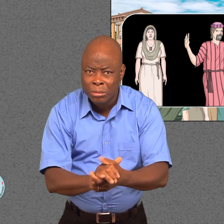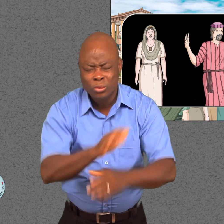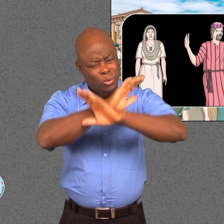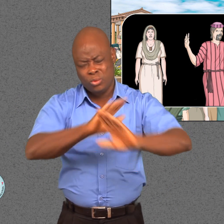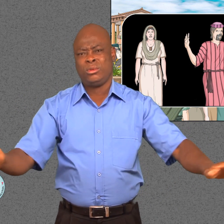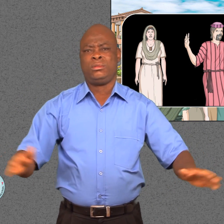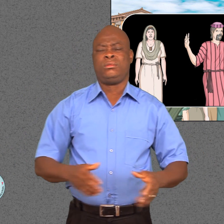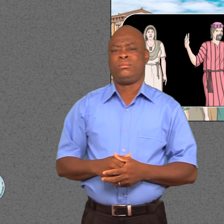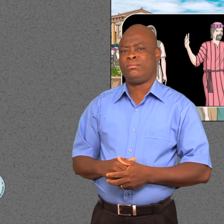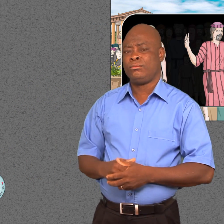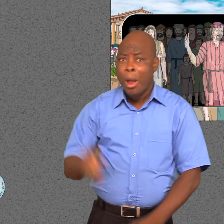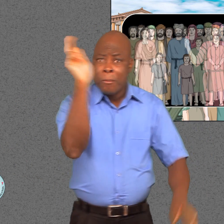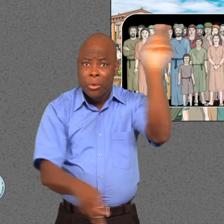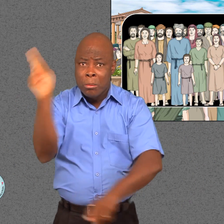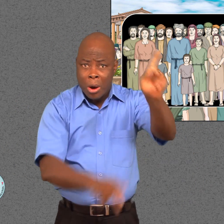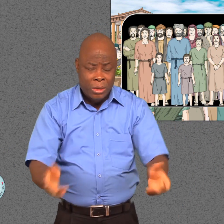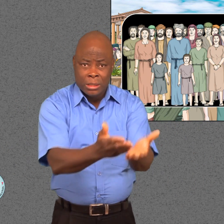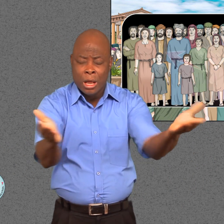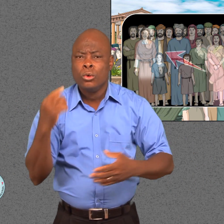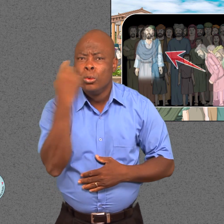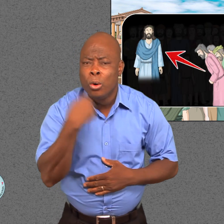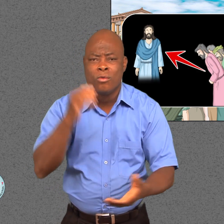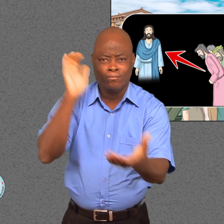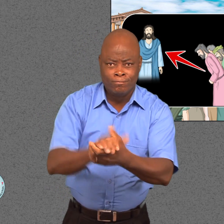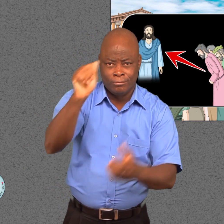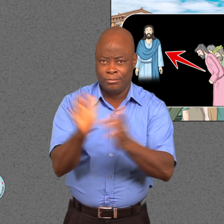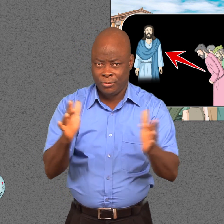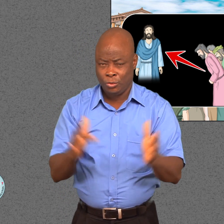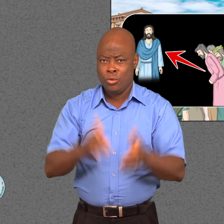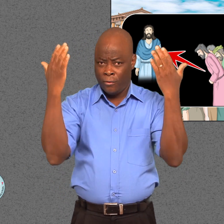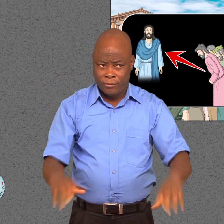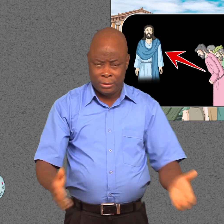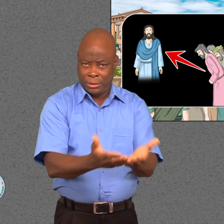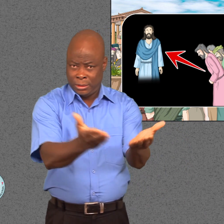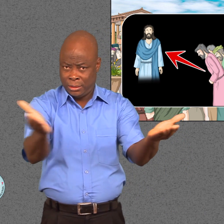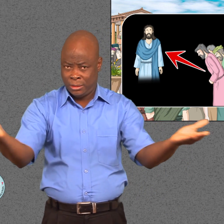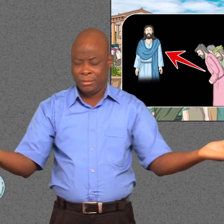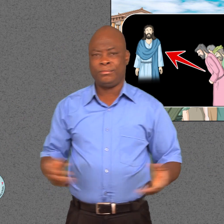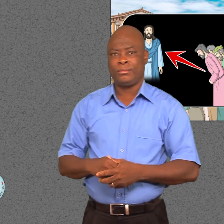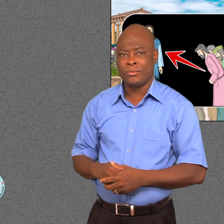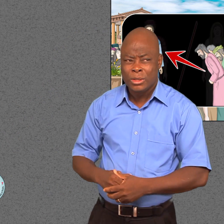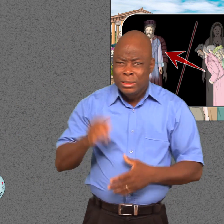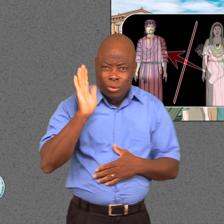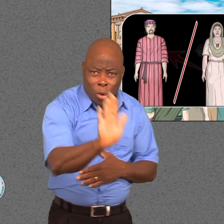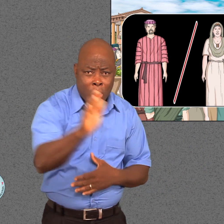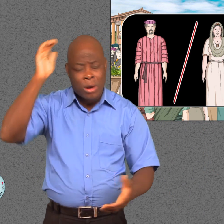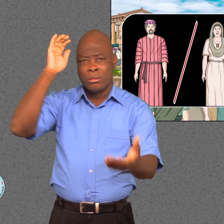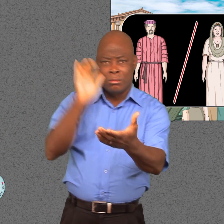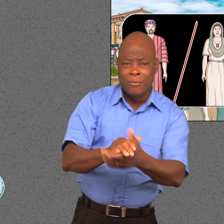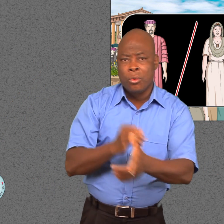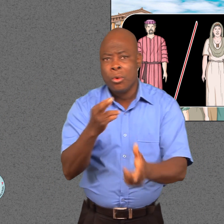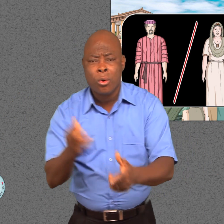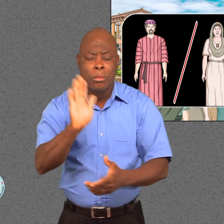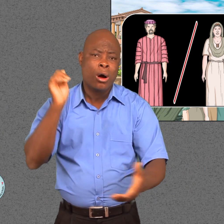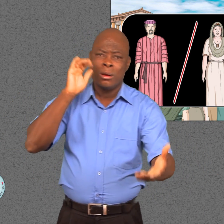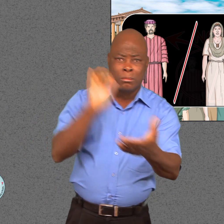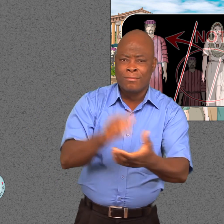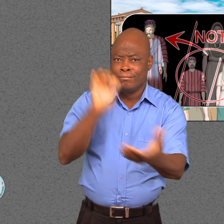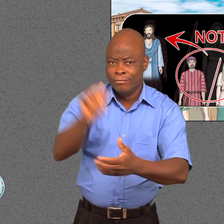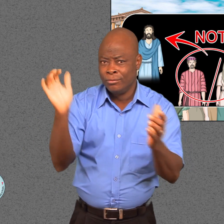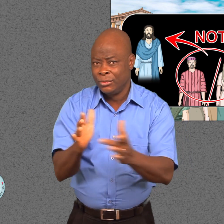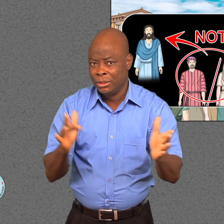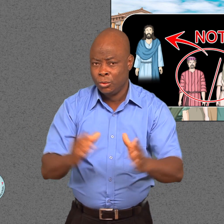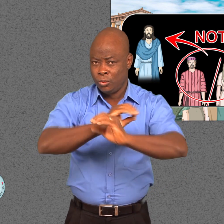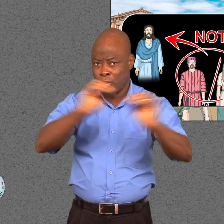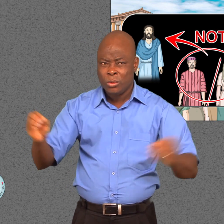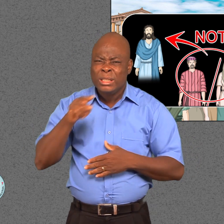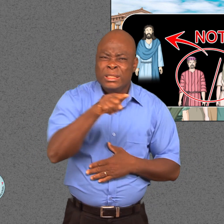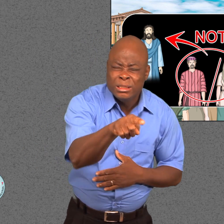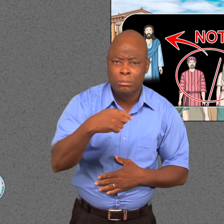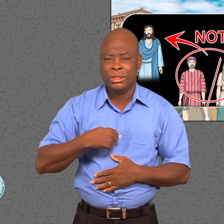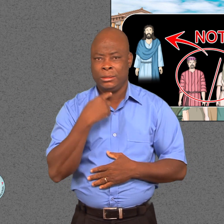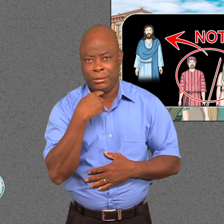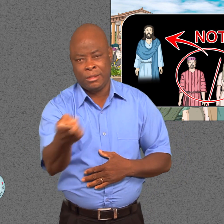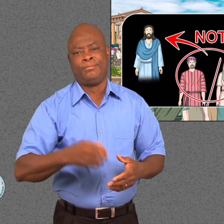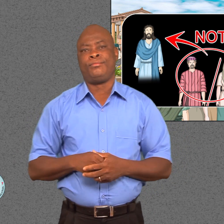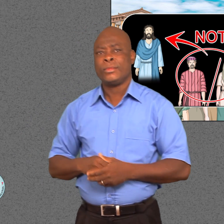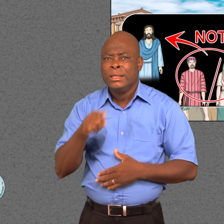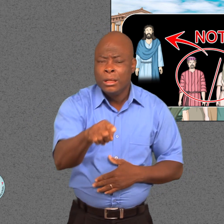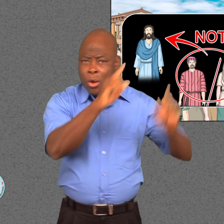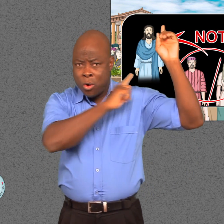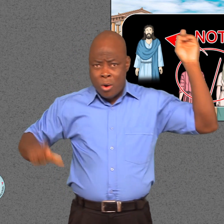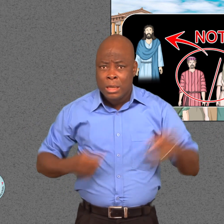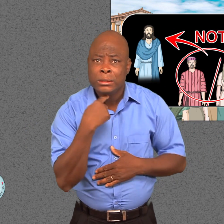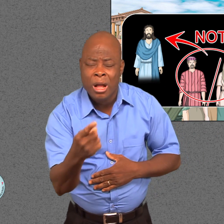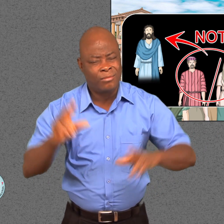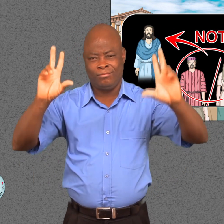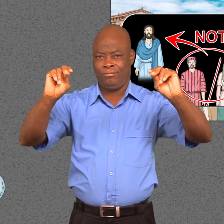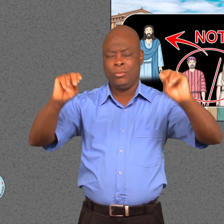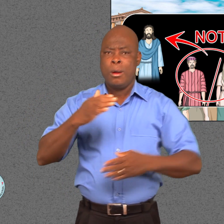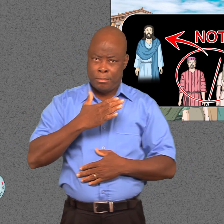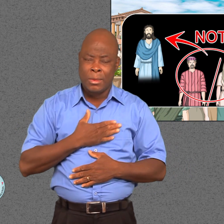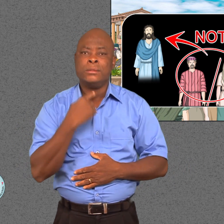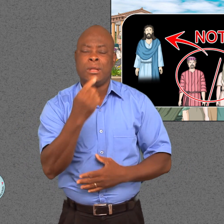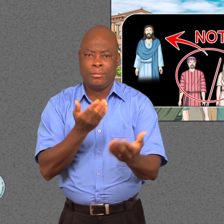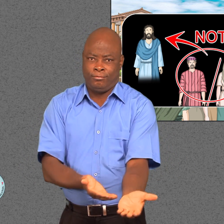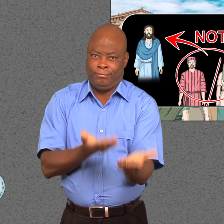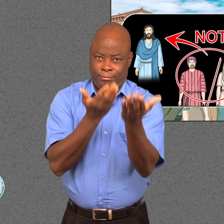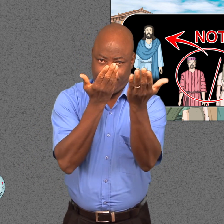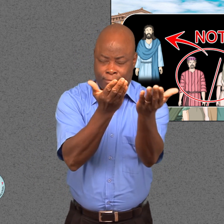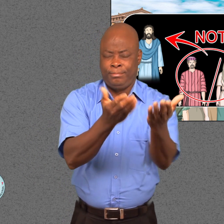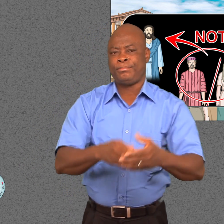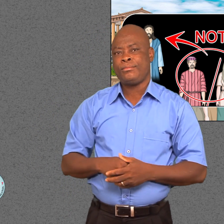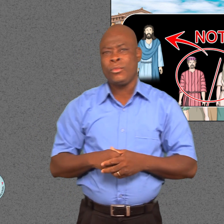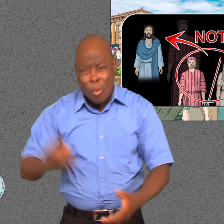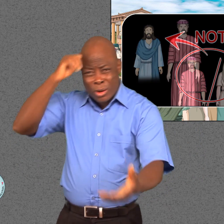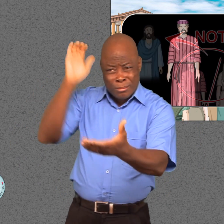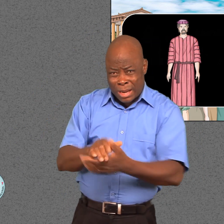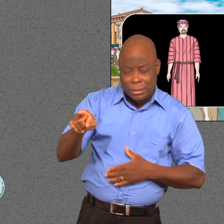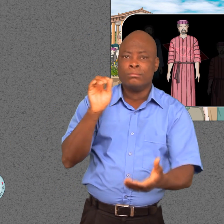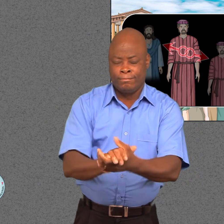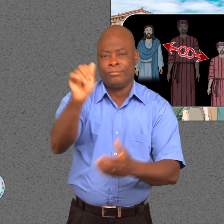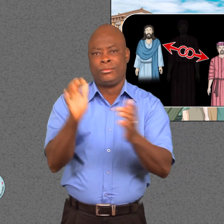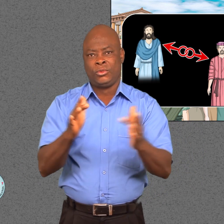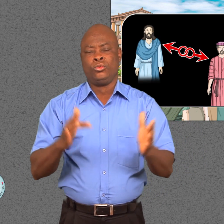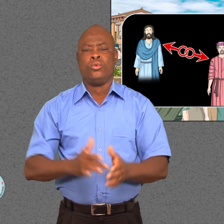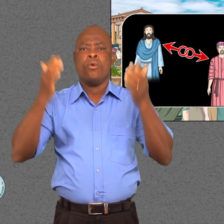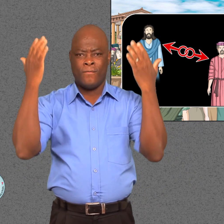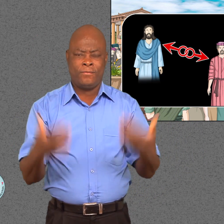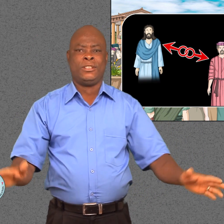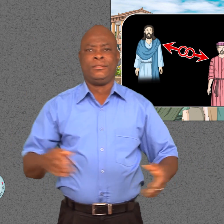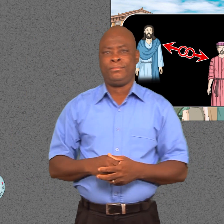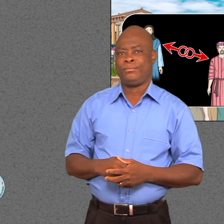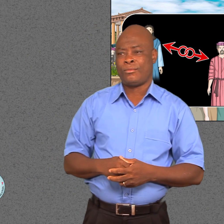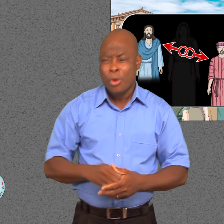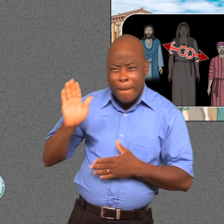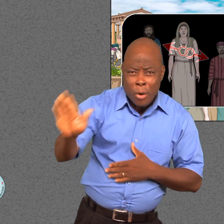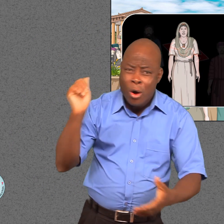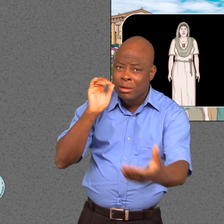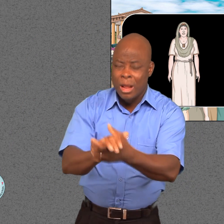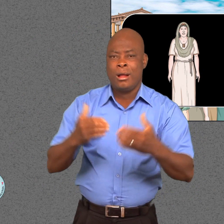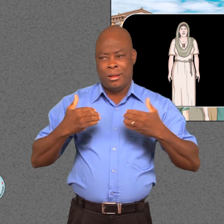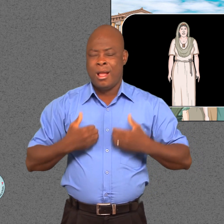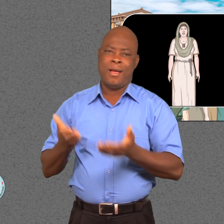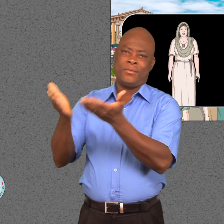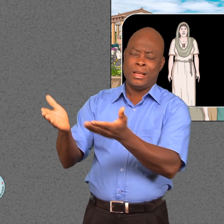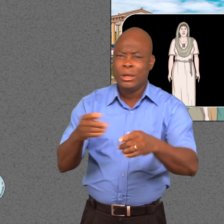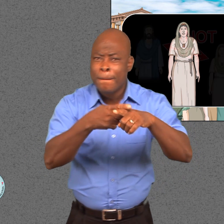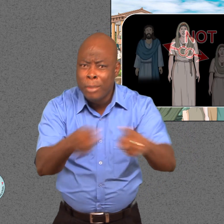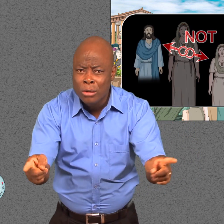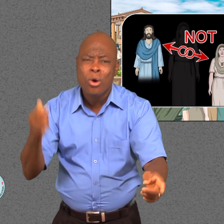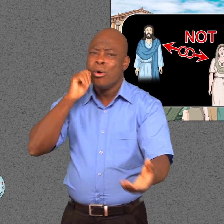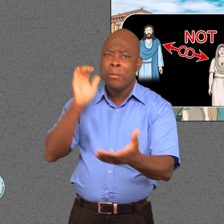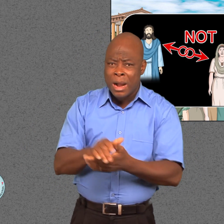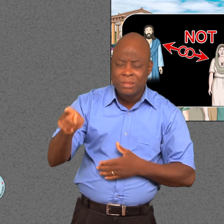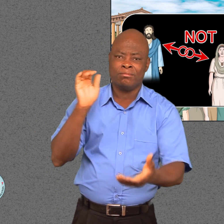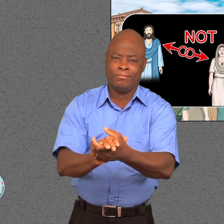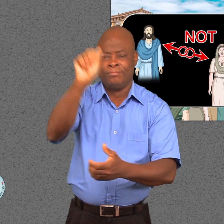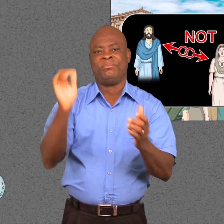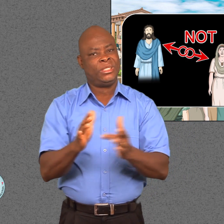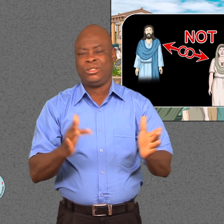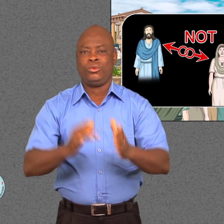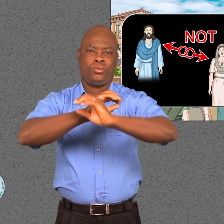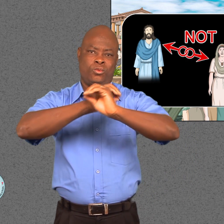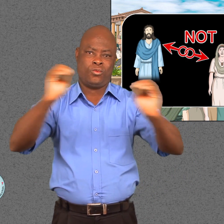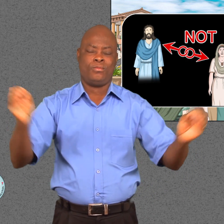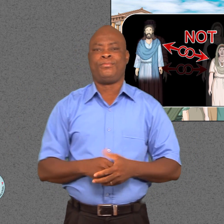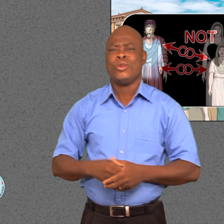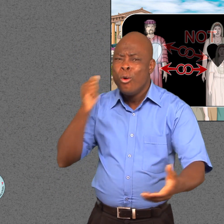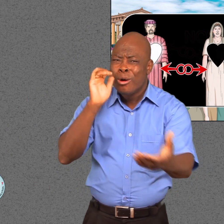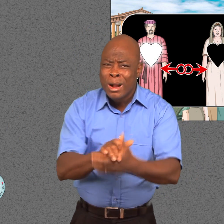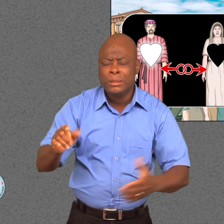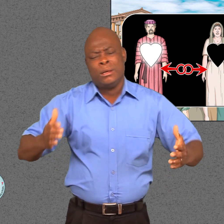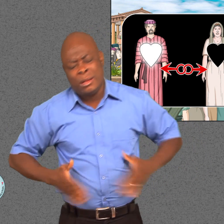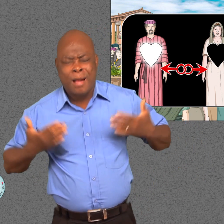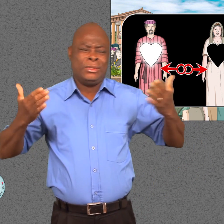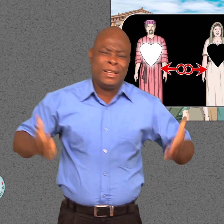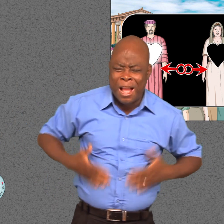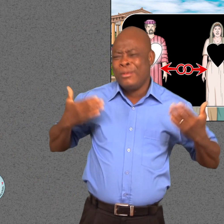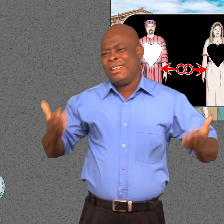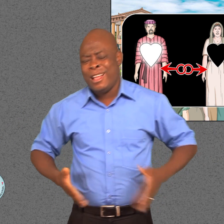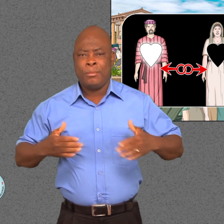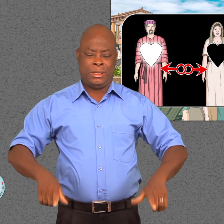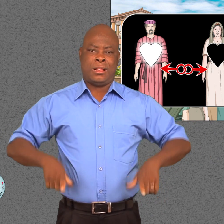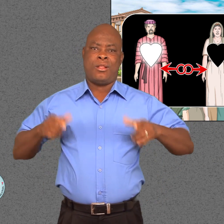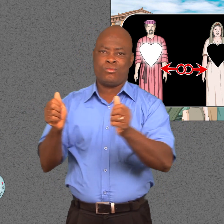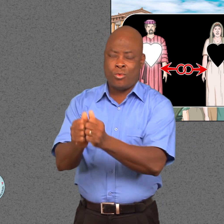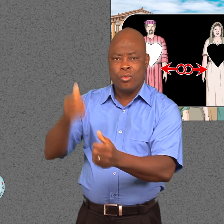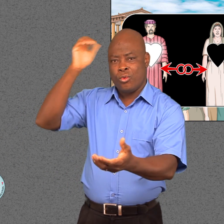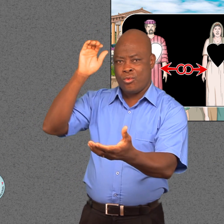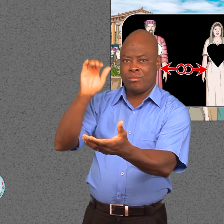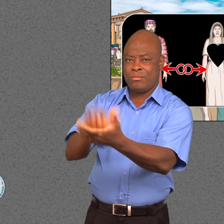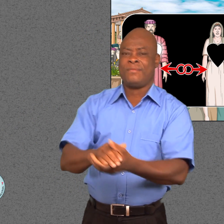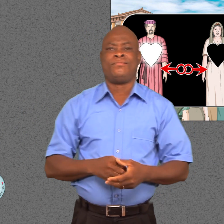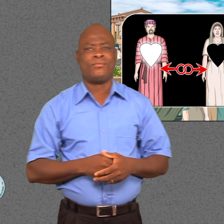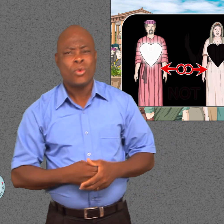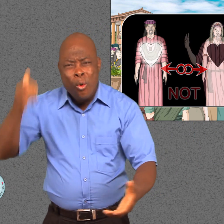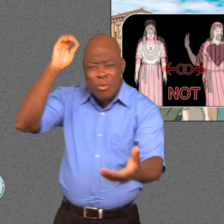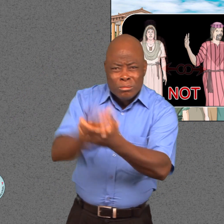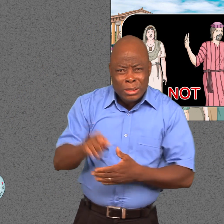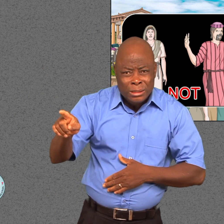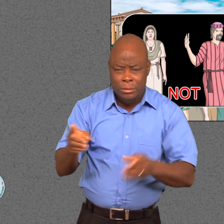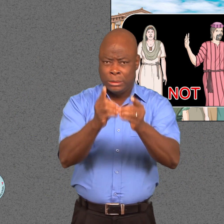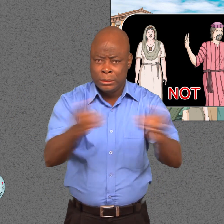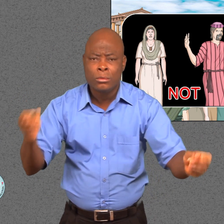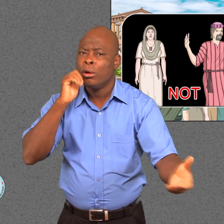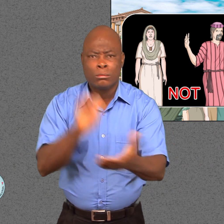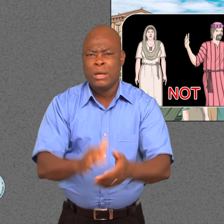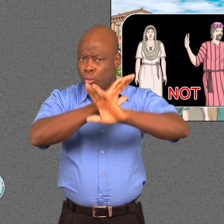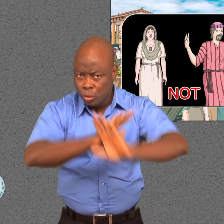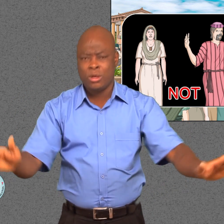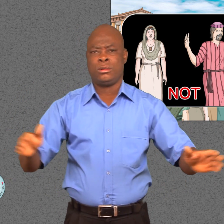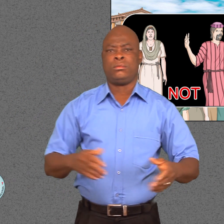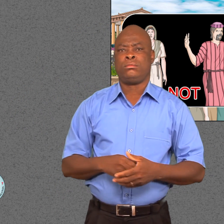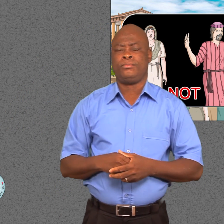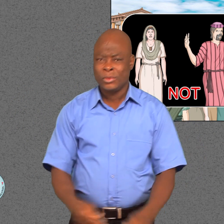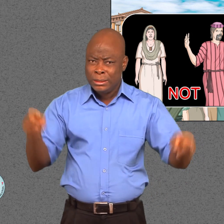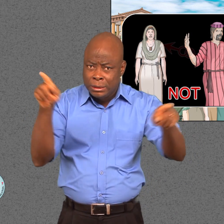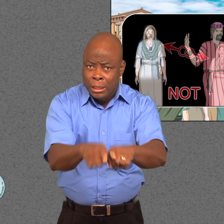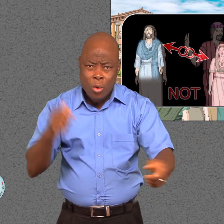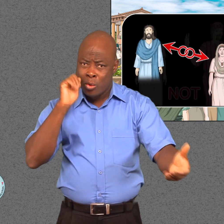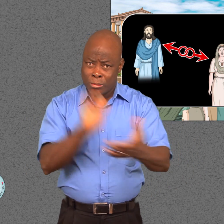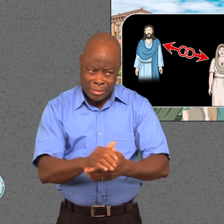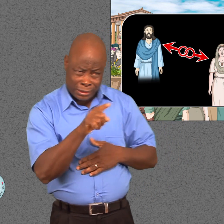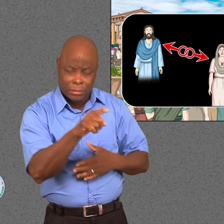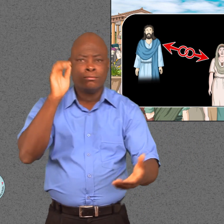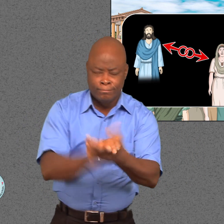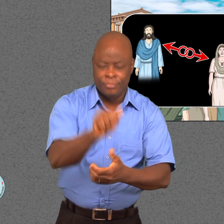To the rest I say this (I, not the Lord): If a brother has an unbelieving wife and she is willing to live with him, he must not divorce her.